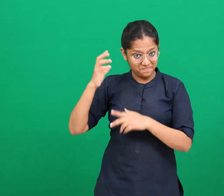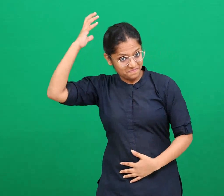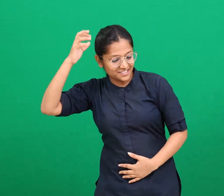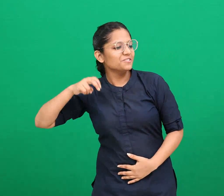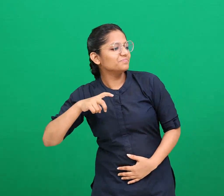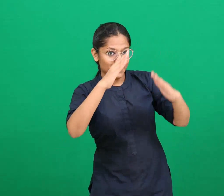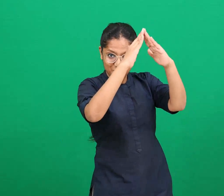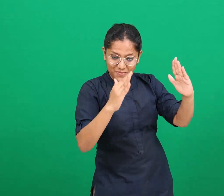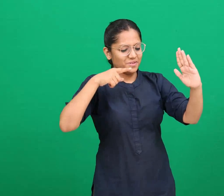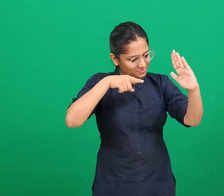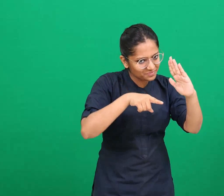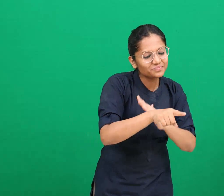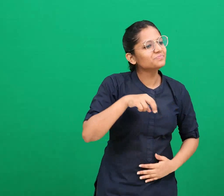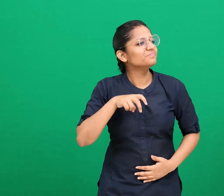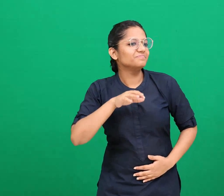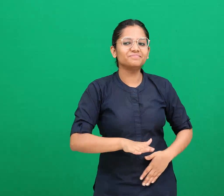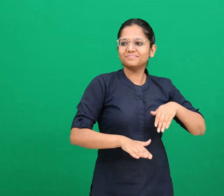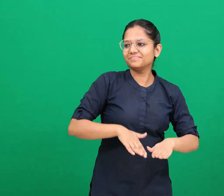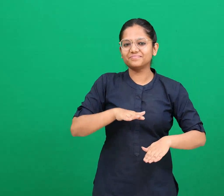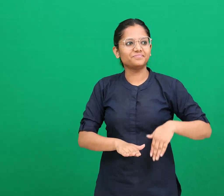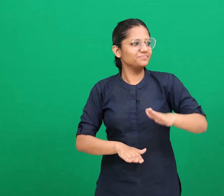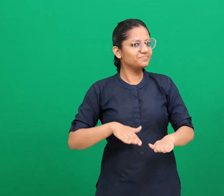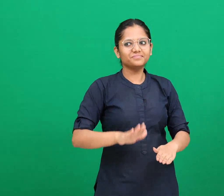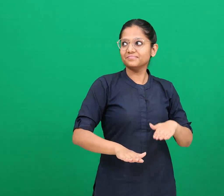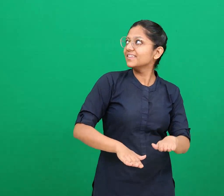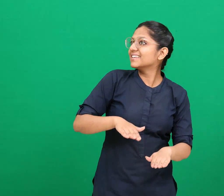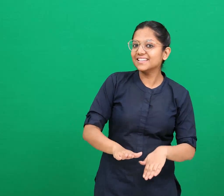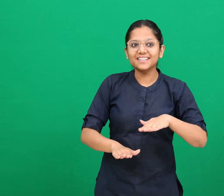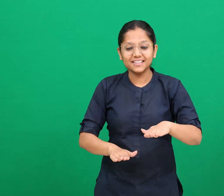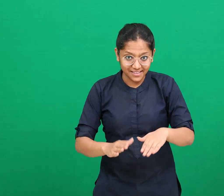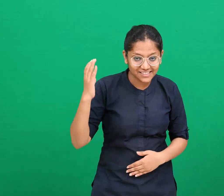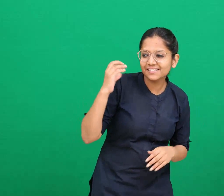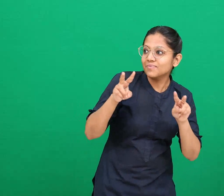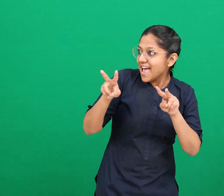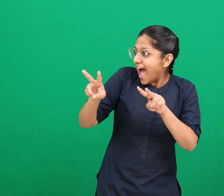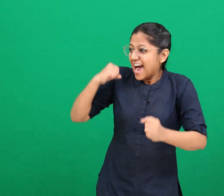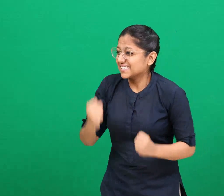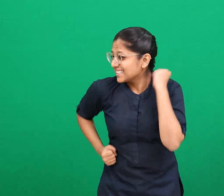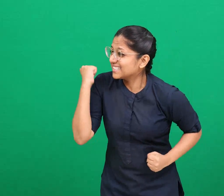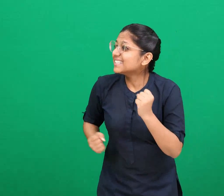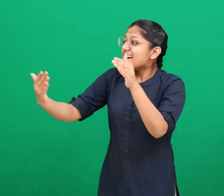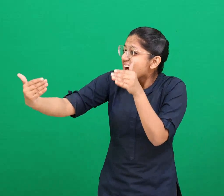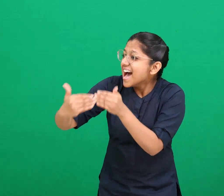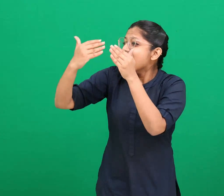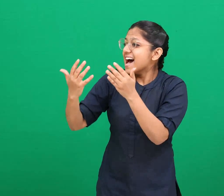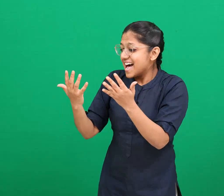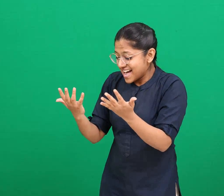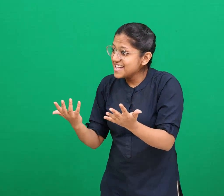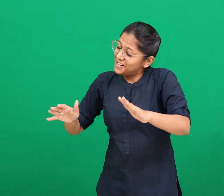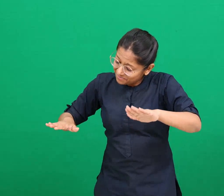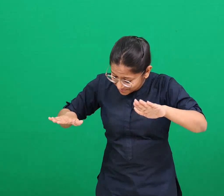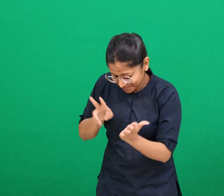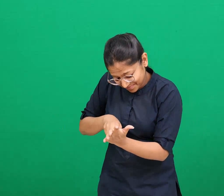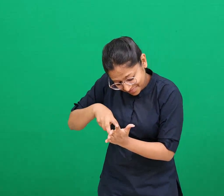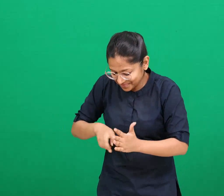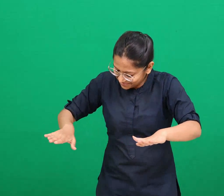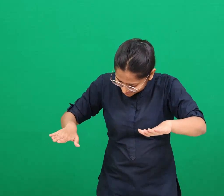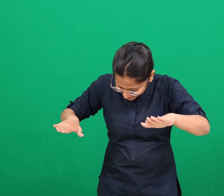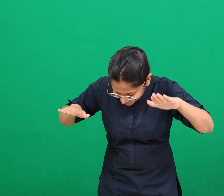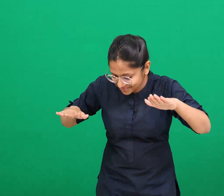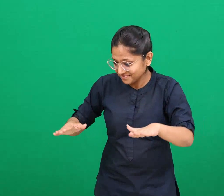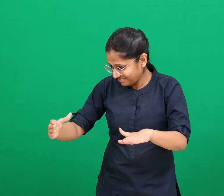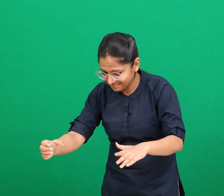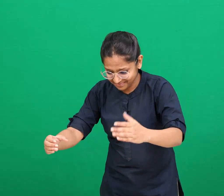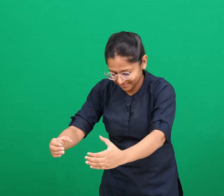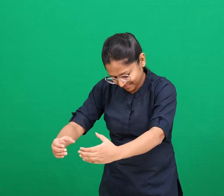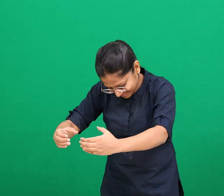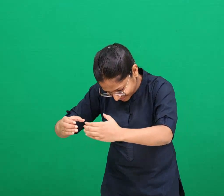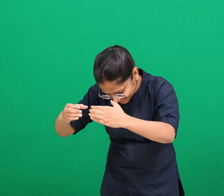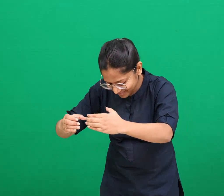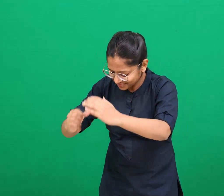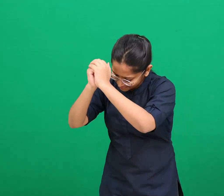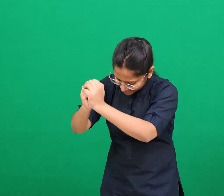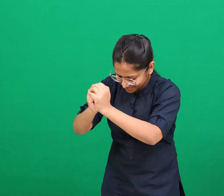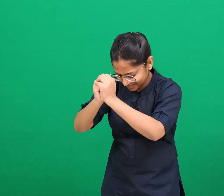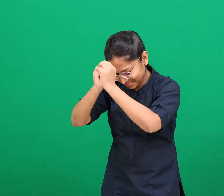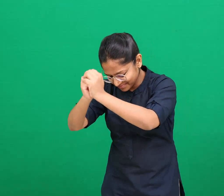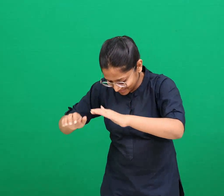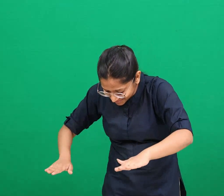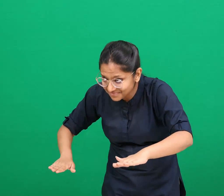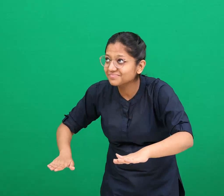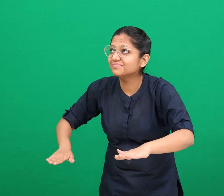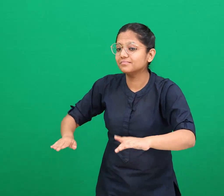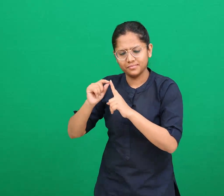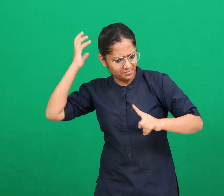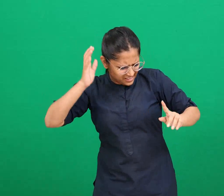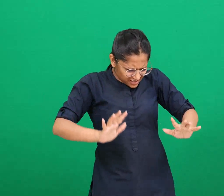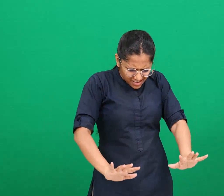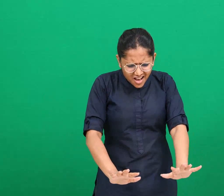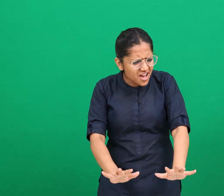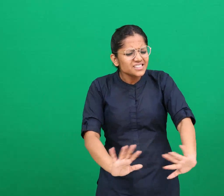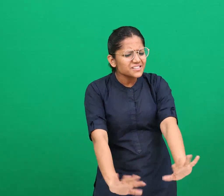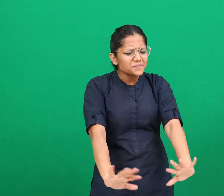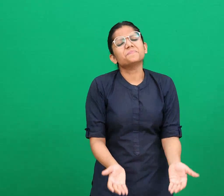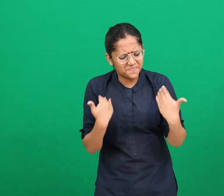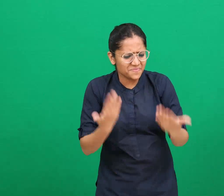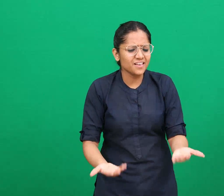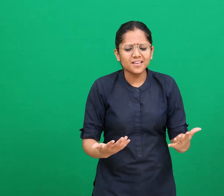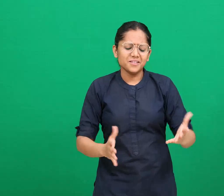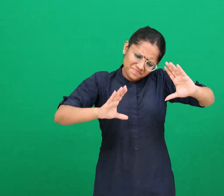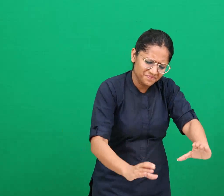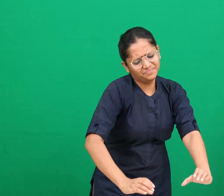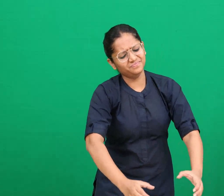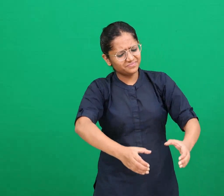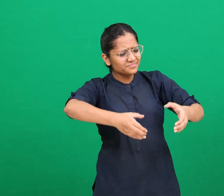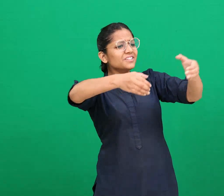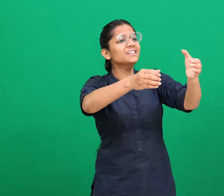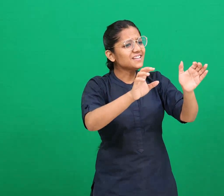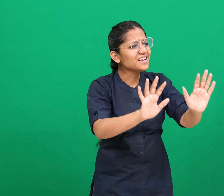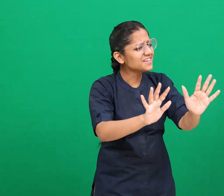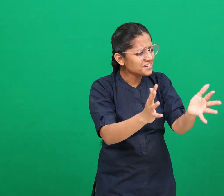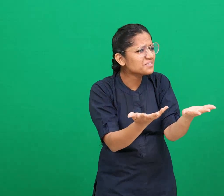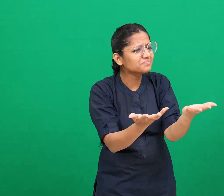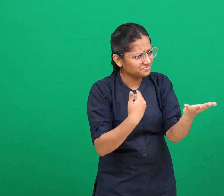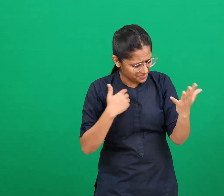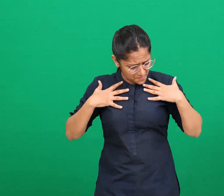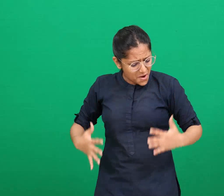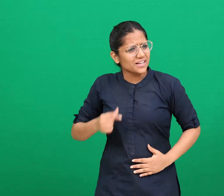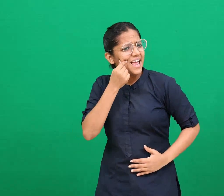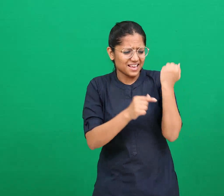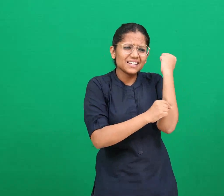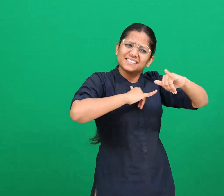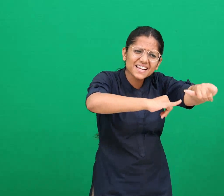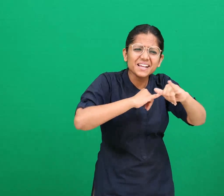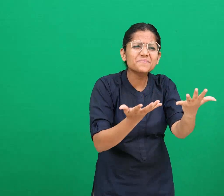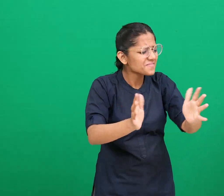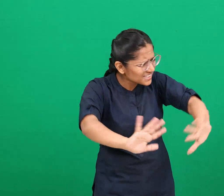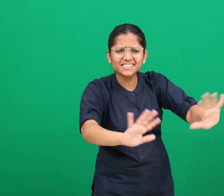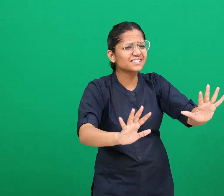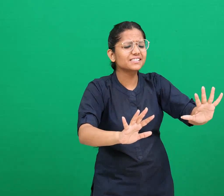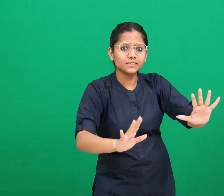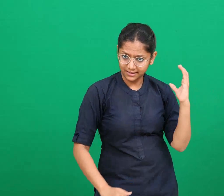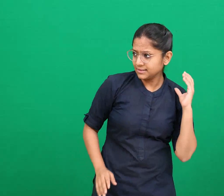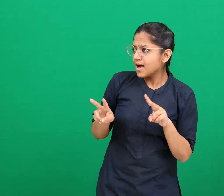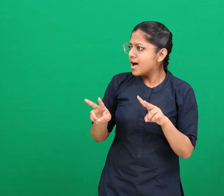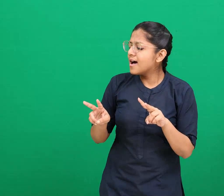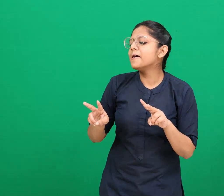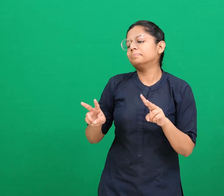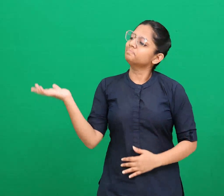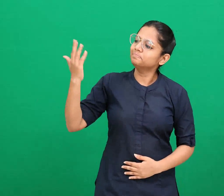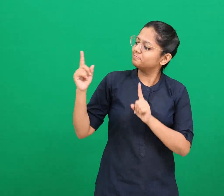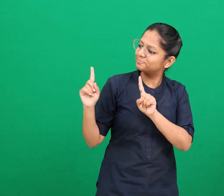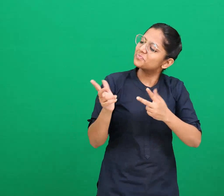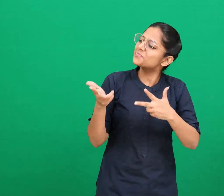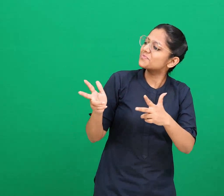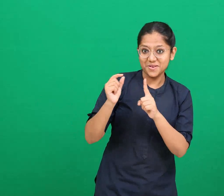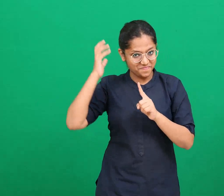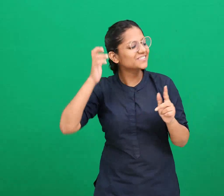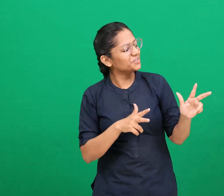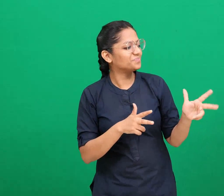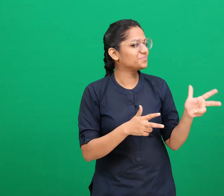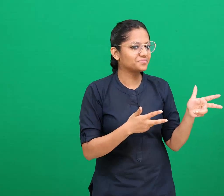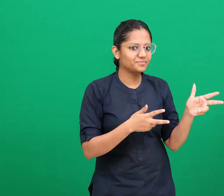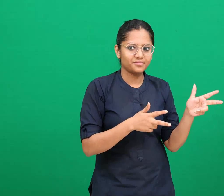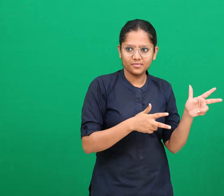As Peter was about to enter, Cornelius met him and fell at his feet to worship him. But Peter helped him up. " Stand up," he said, "I am only a man myself."